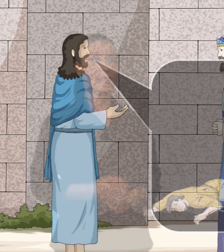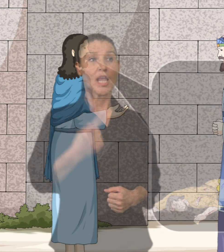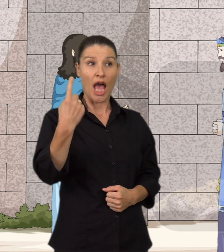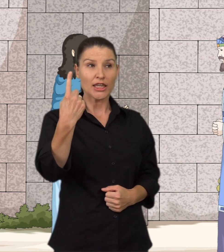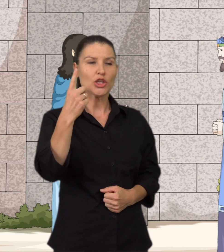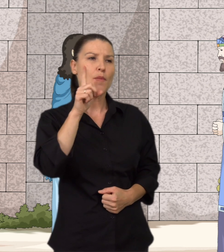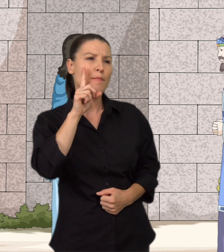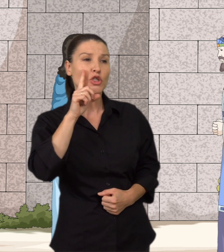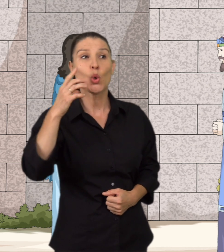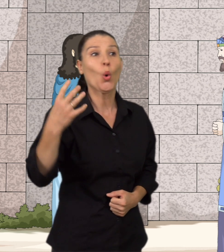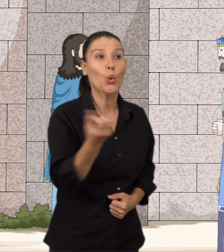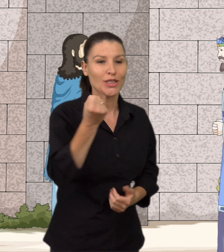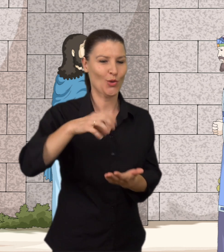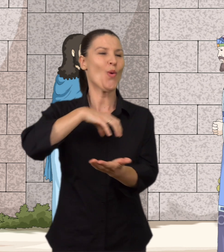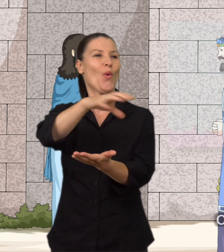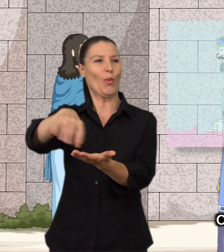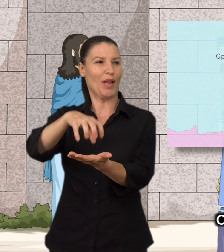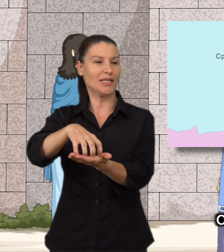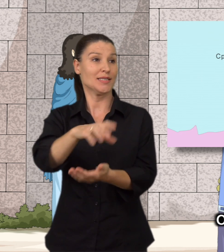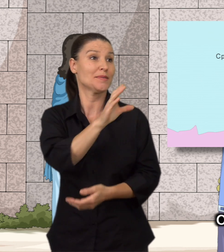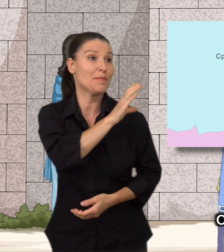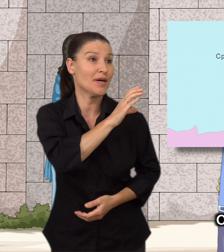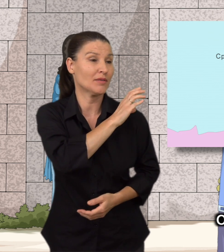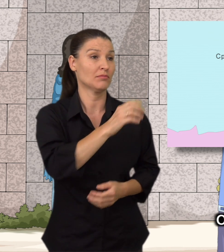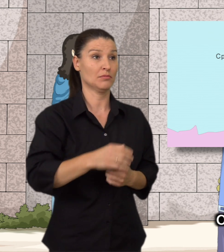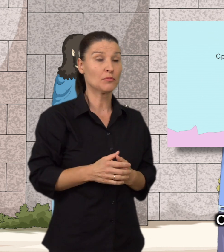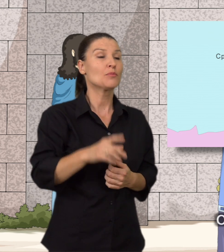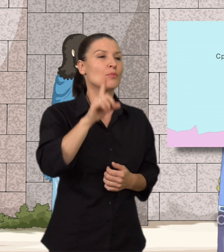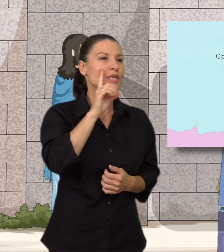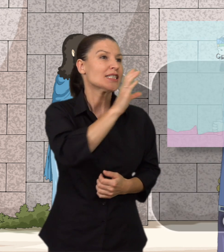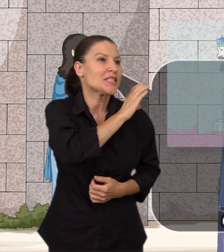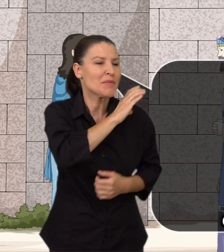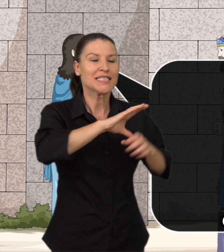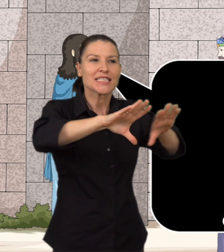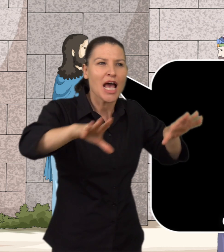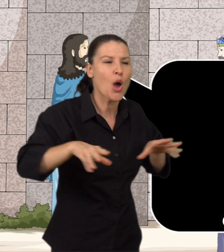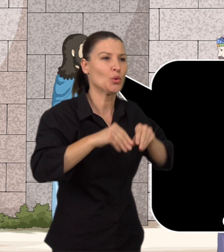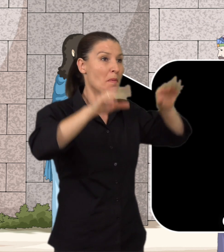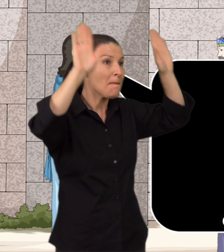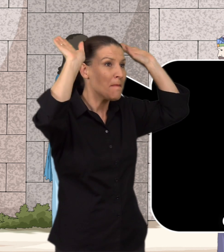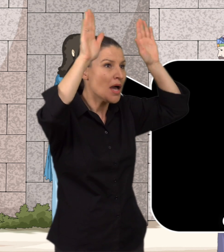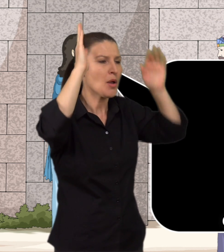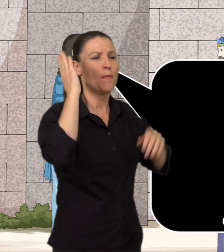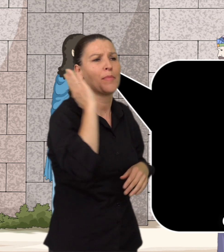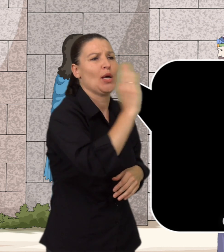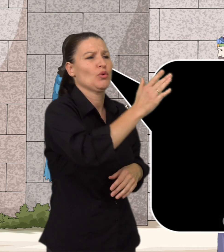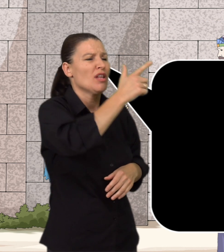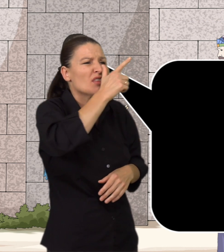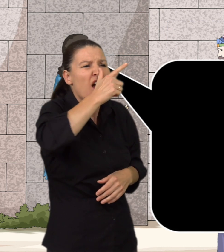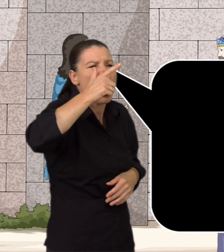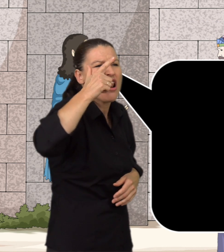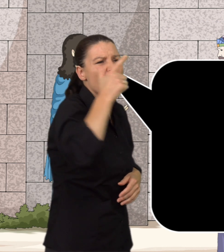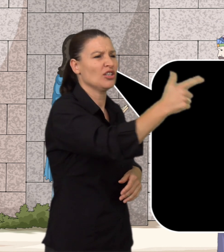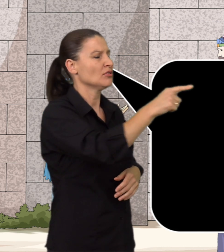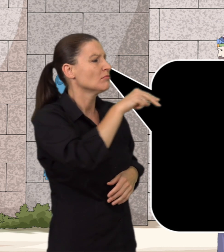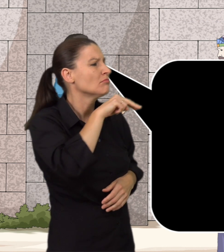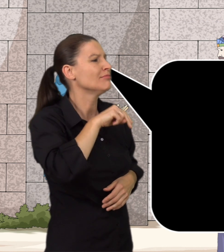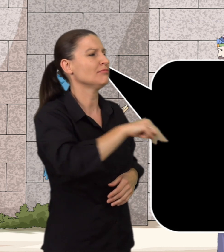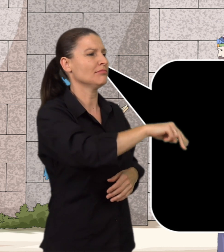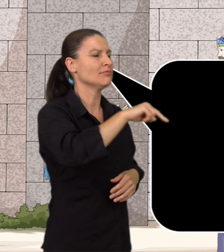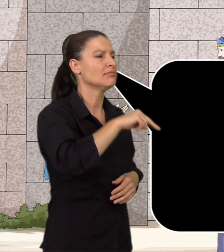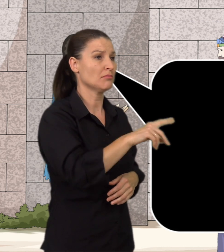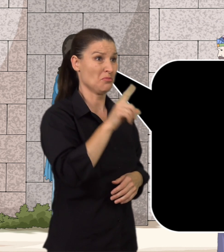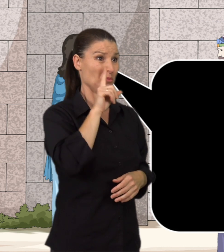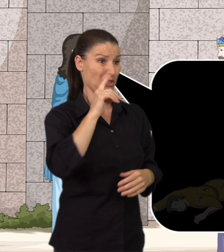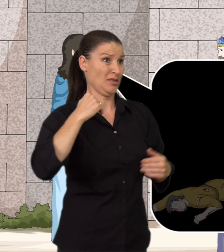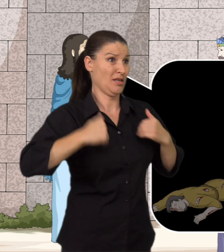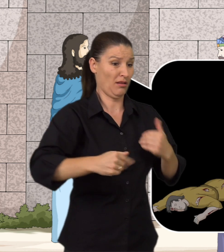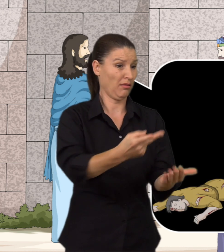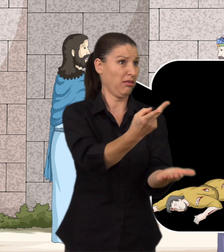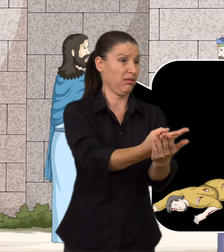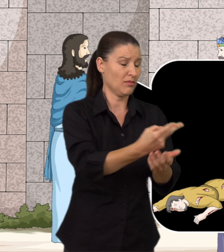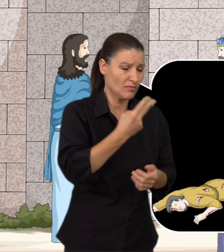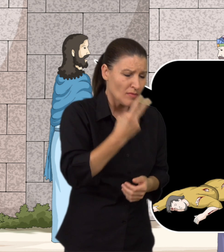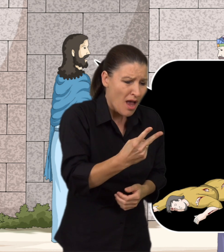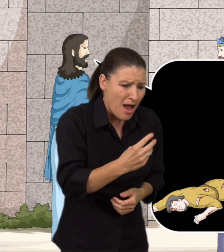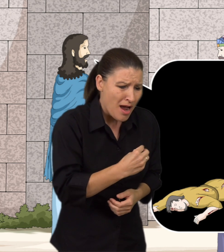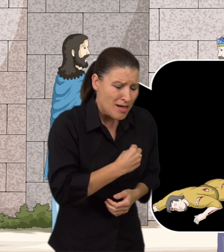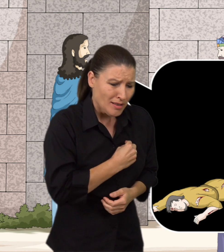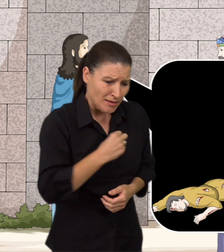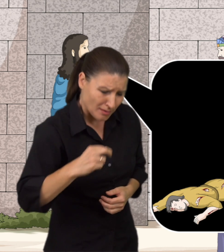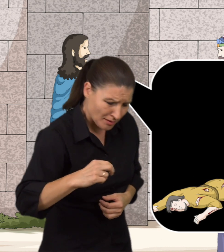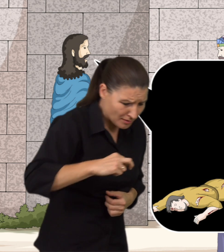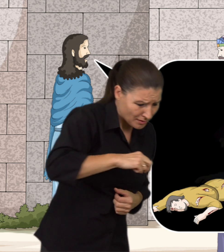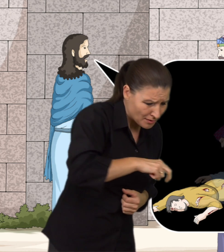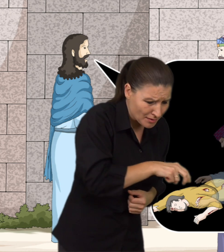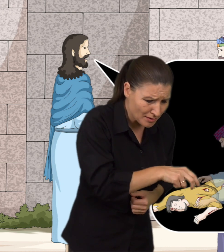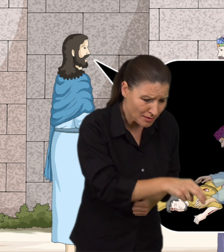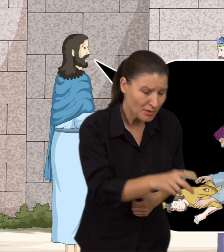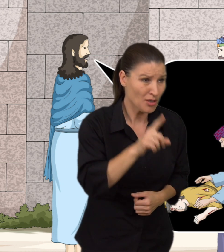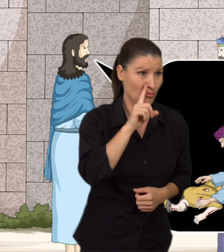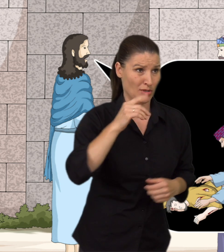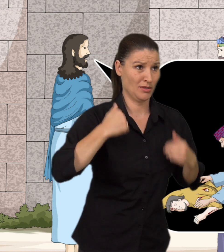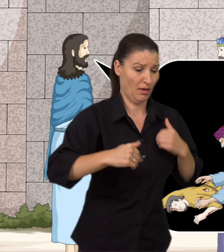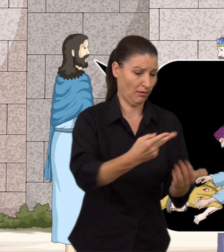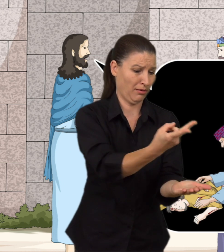But when a Samaritan on a journey came upon him, he looked at him and had compassion.